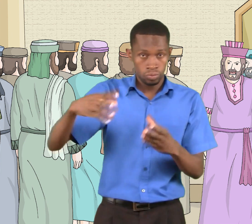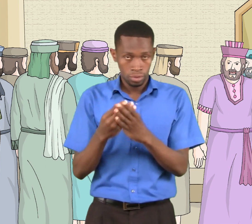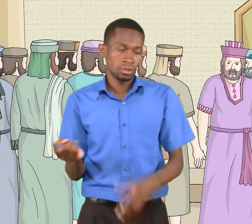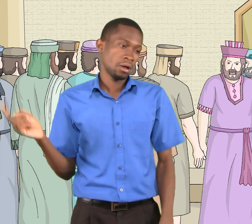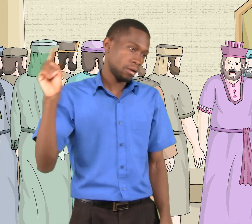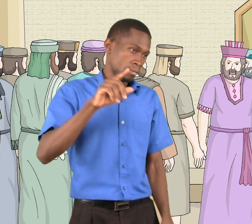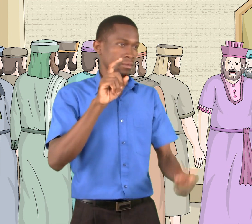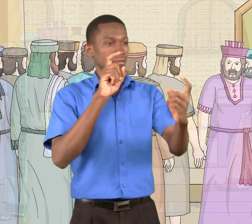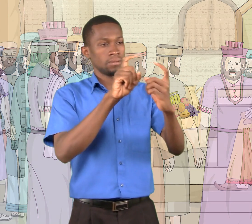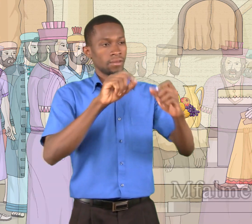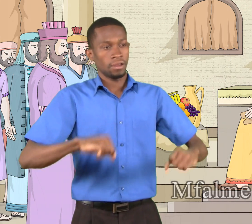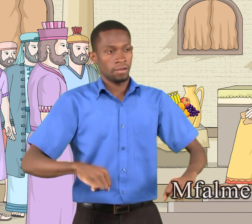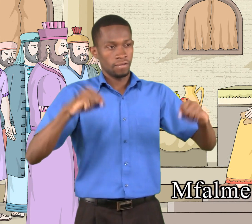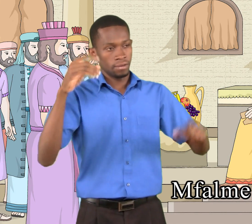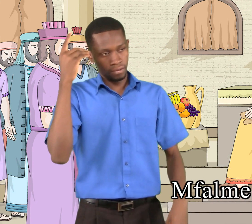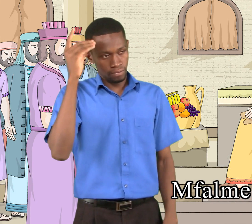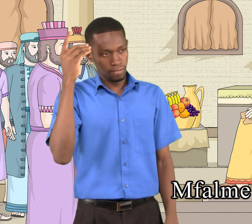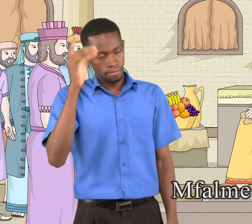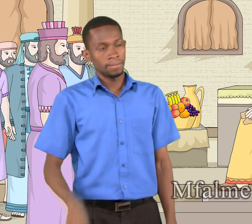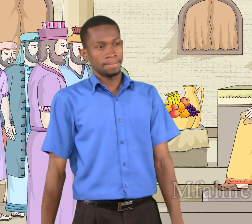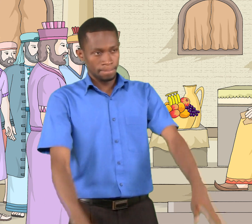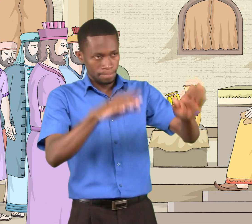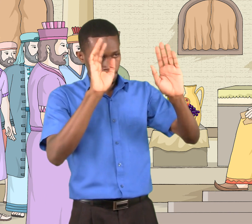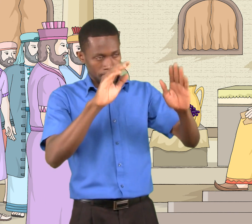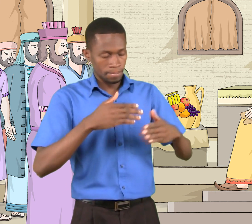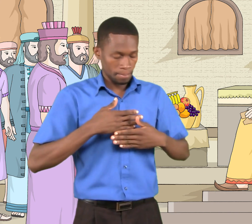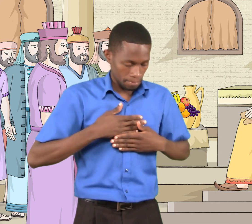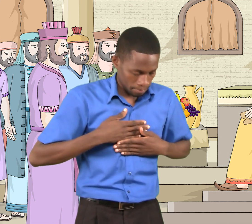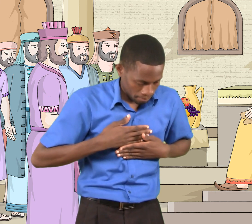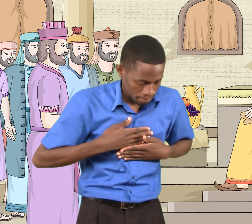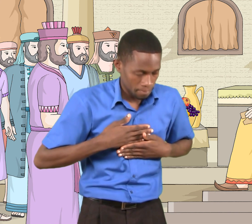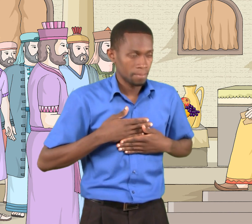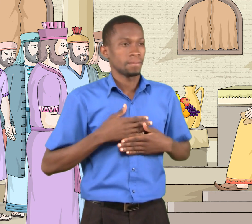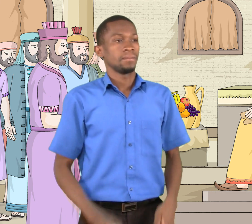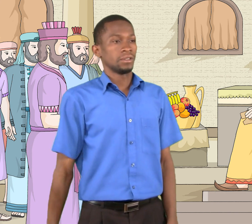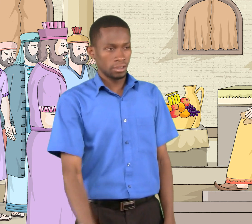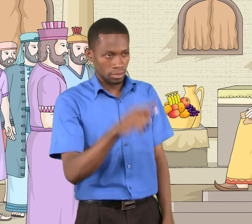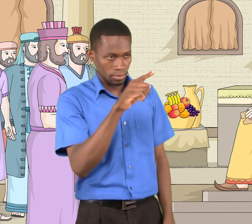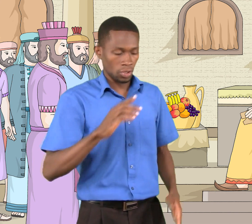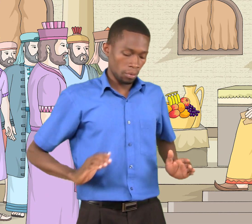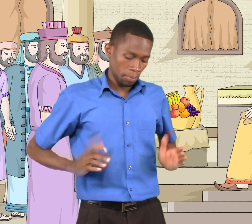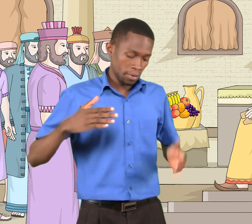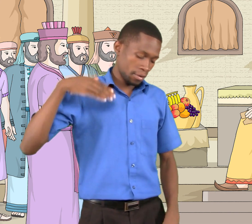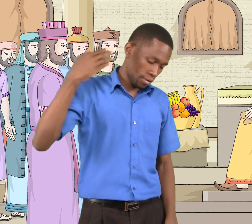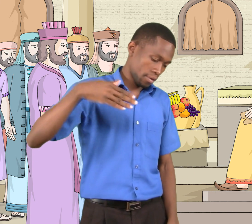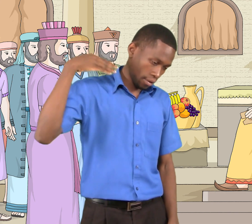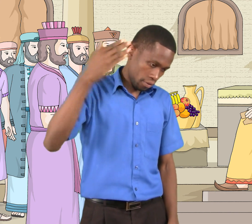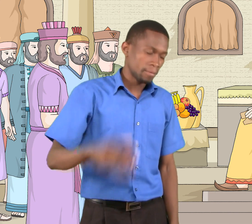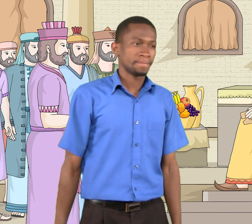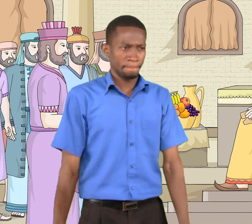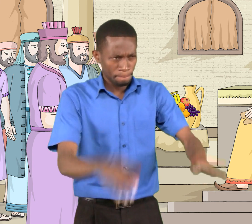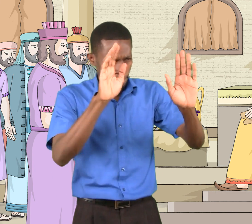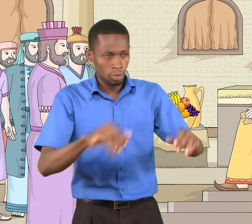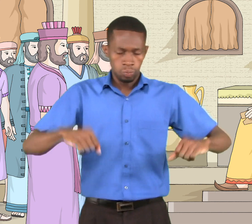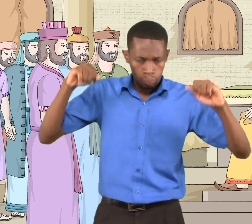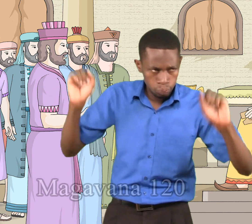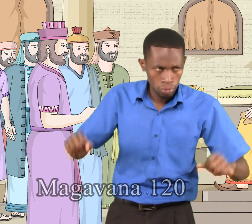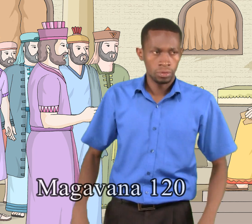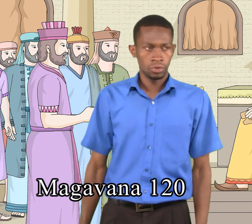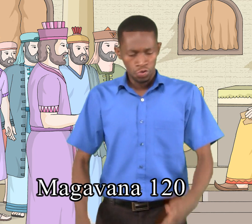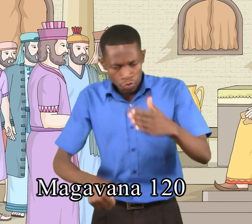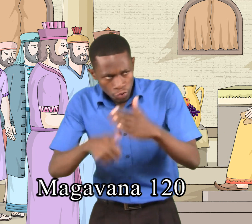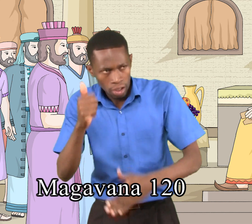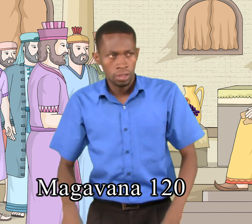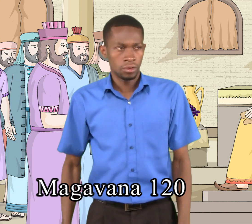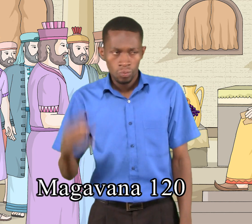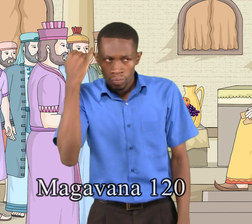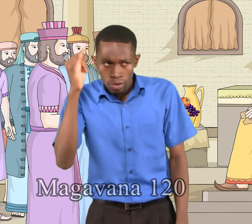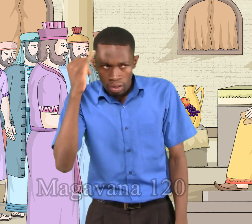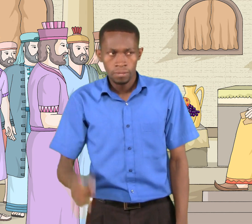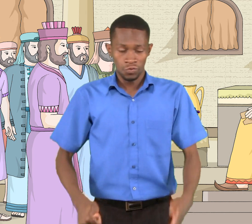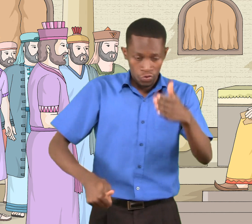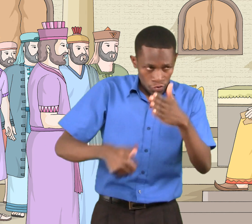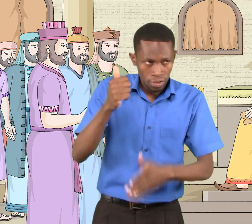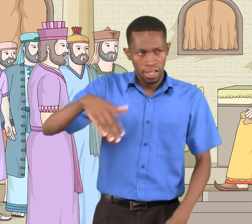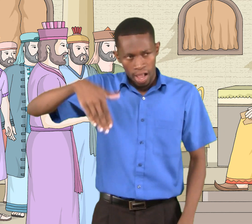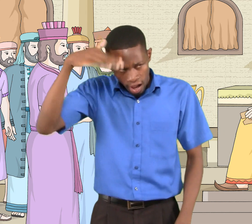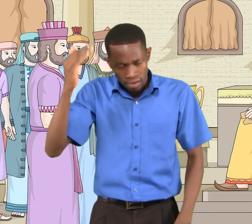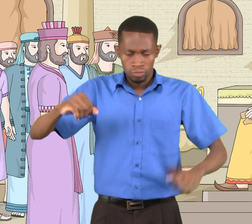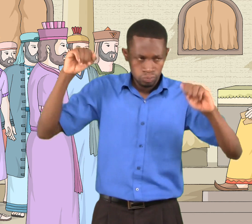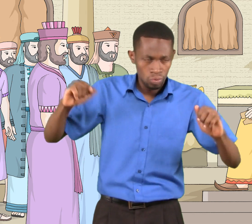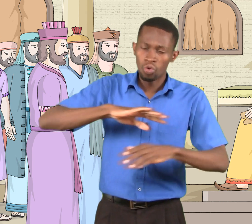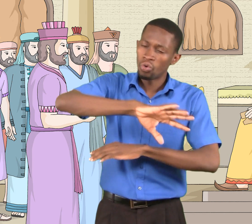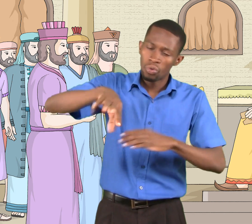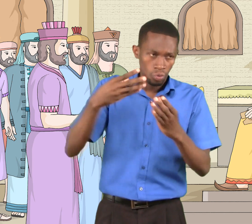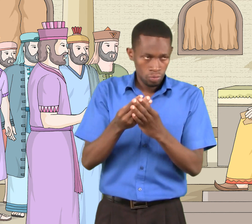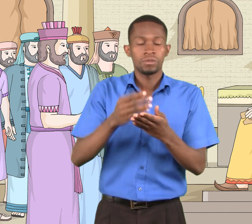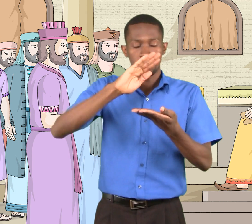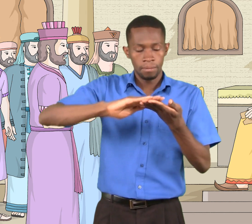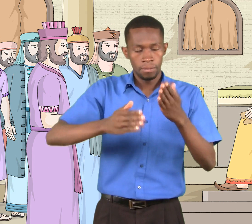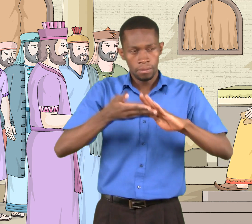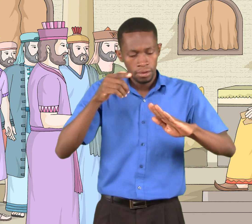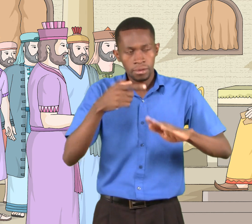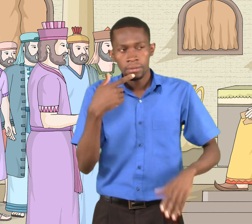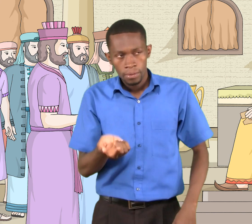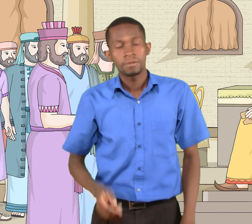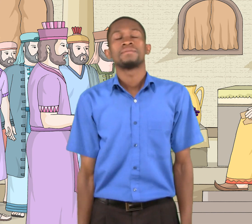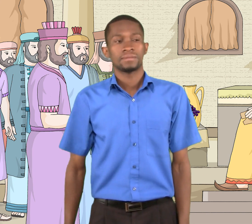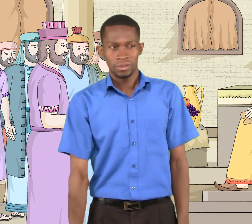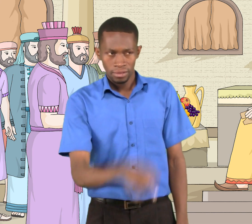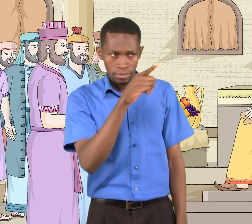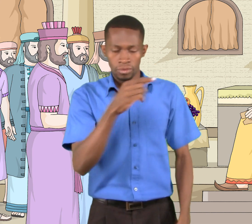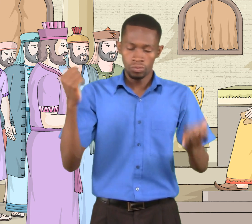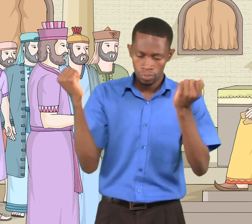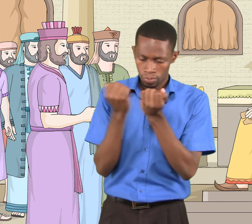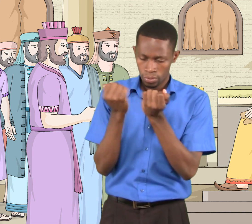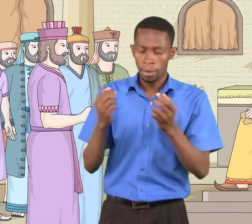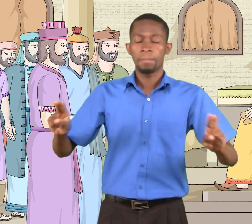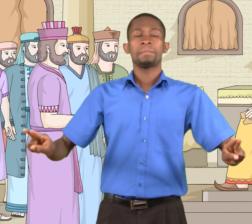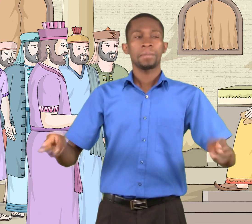So the administrators and satraps went together to the king and said, “O King Darius, may you live forever!